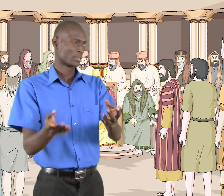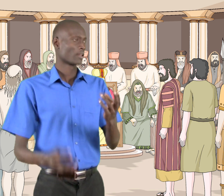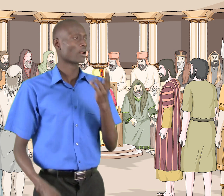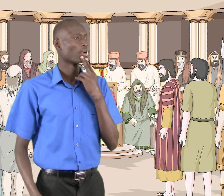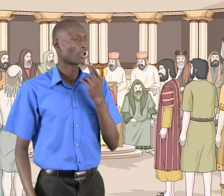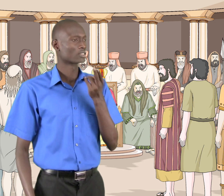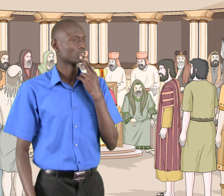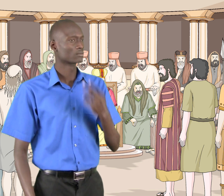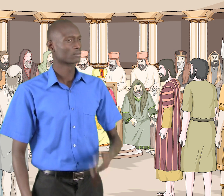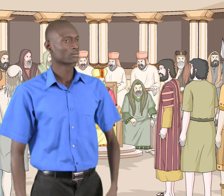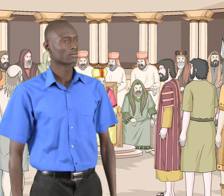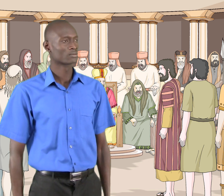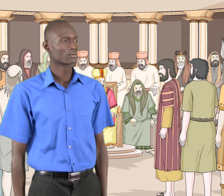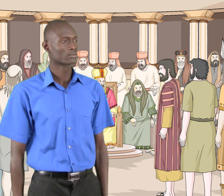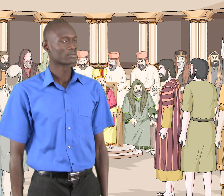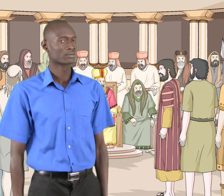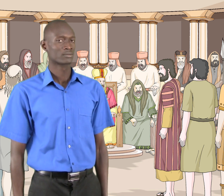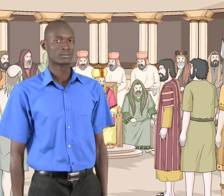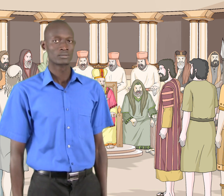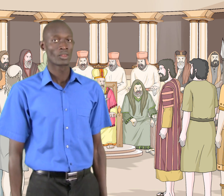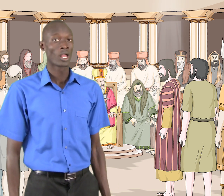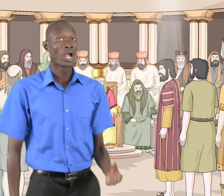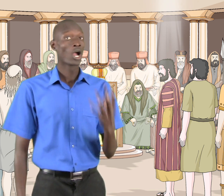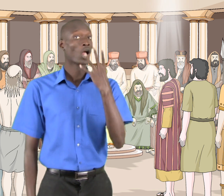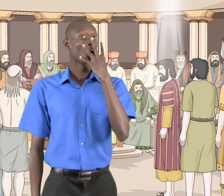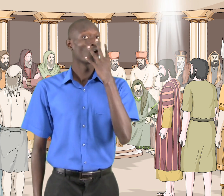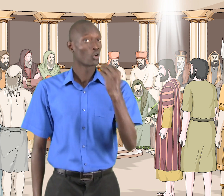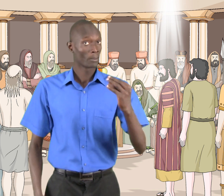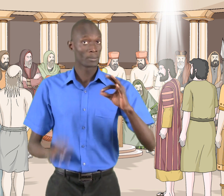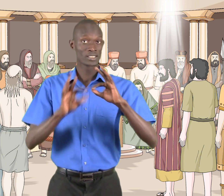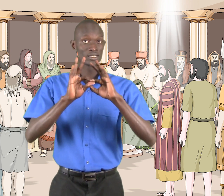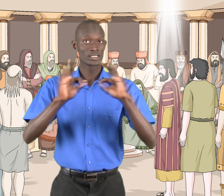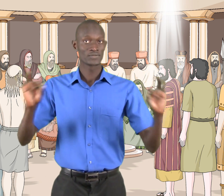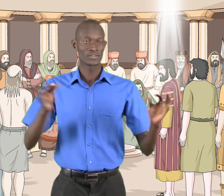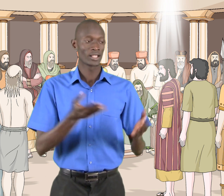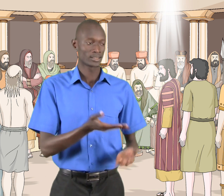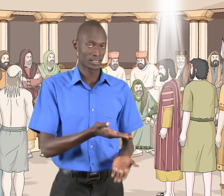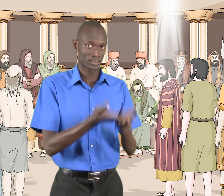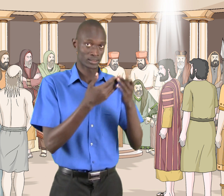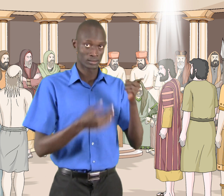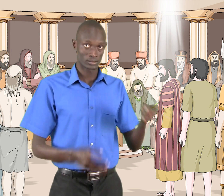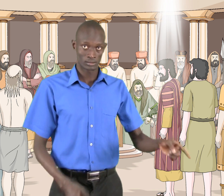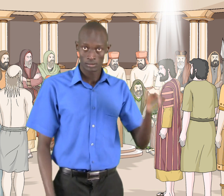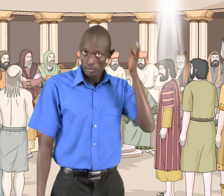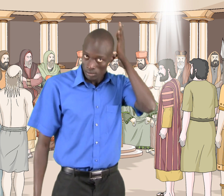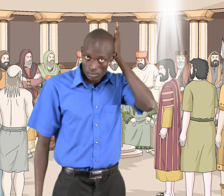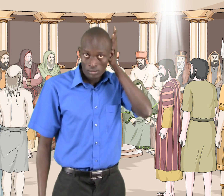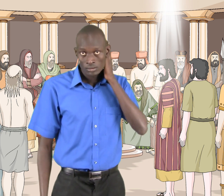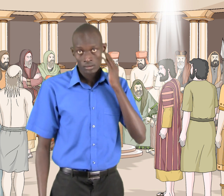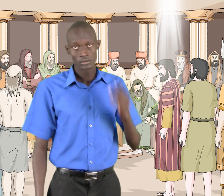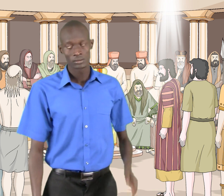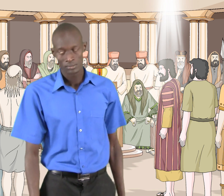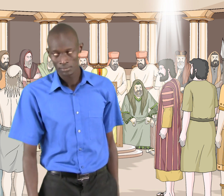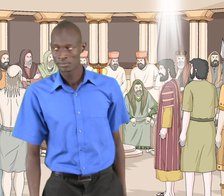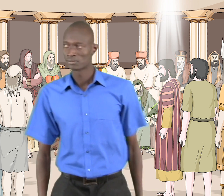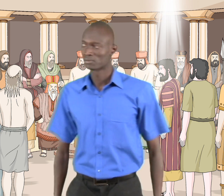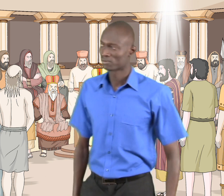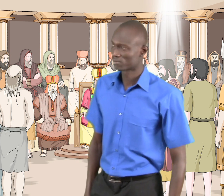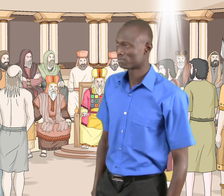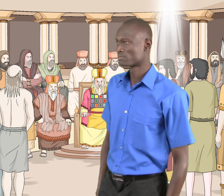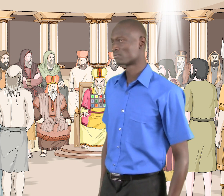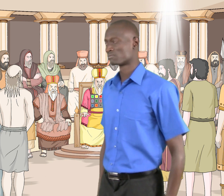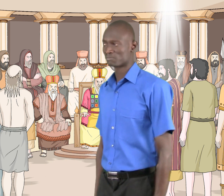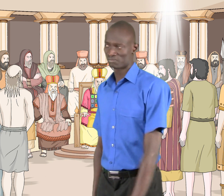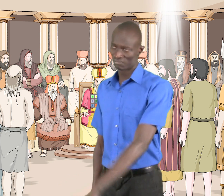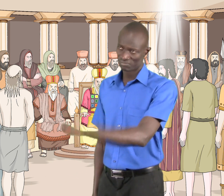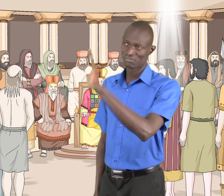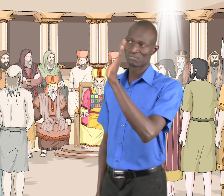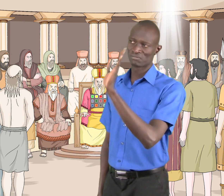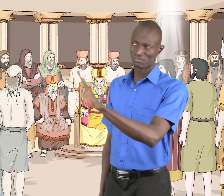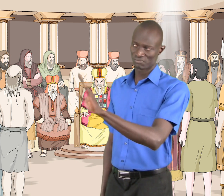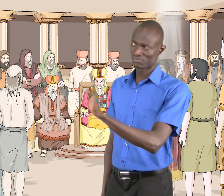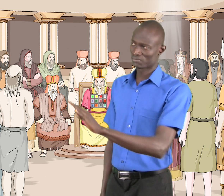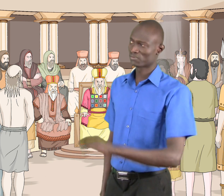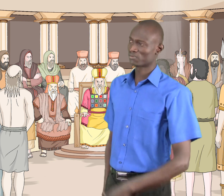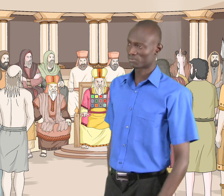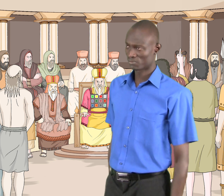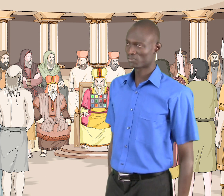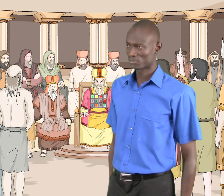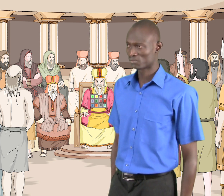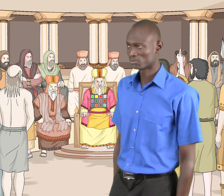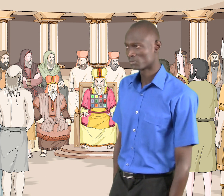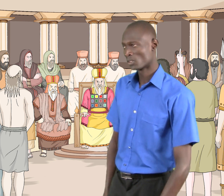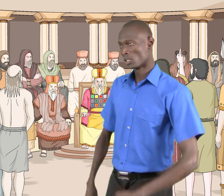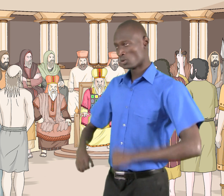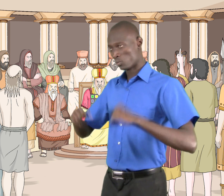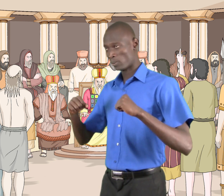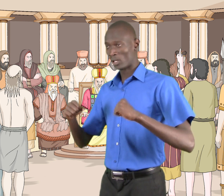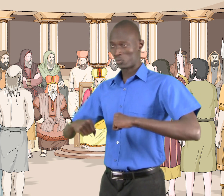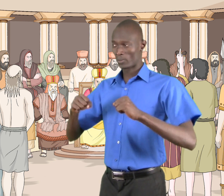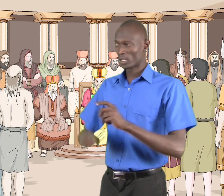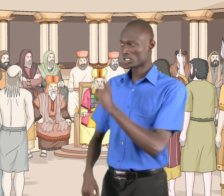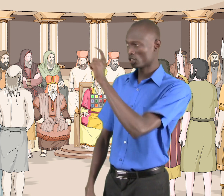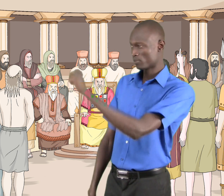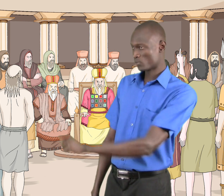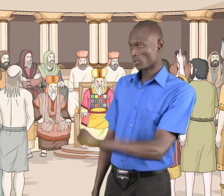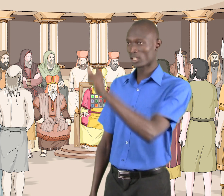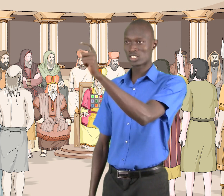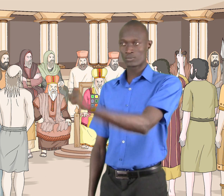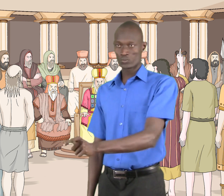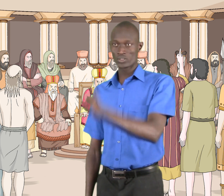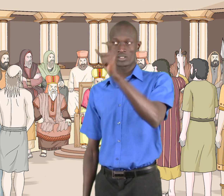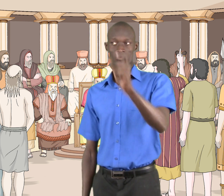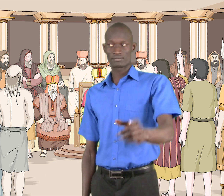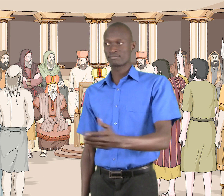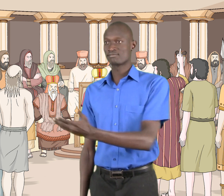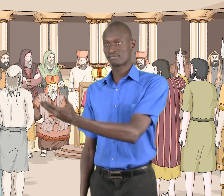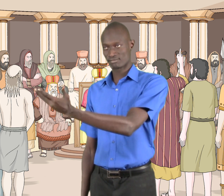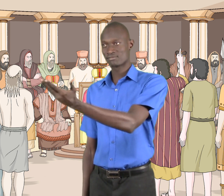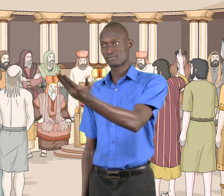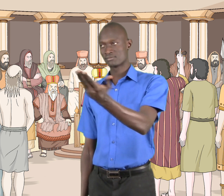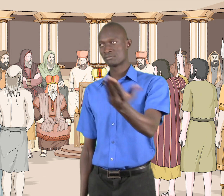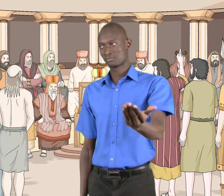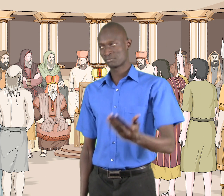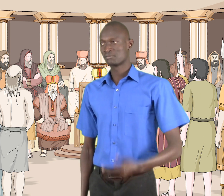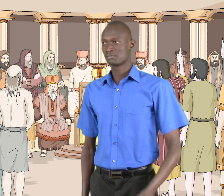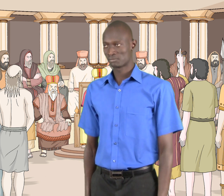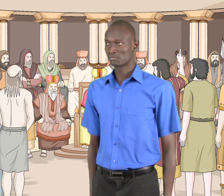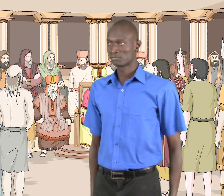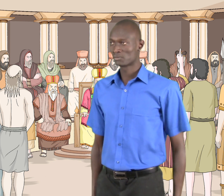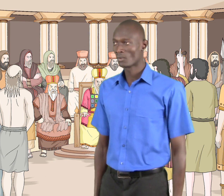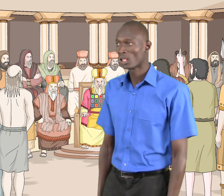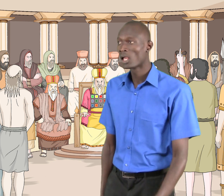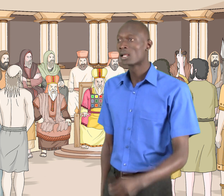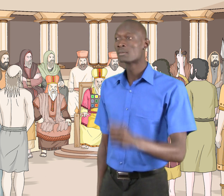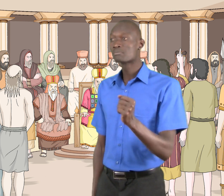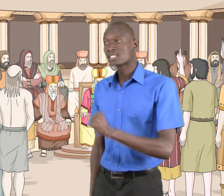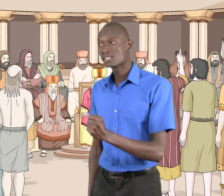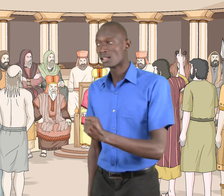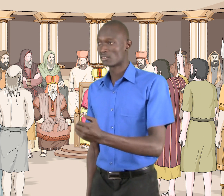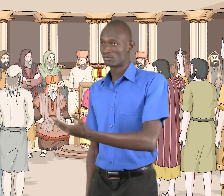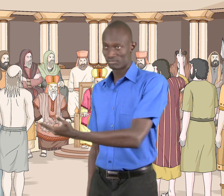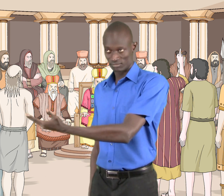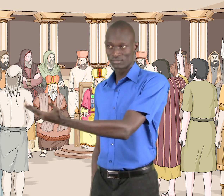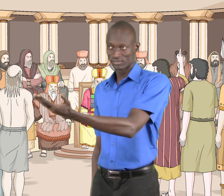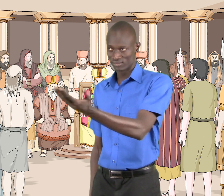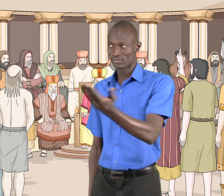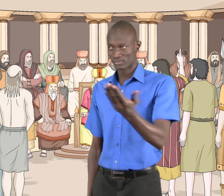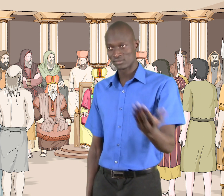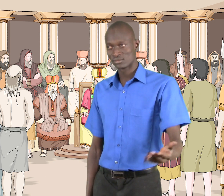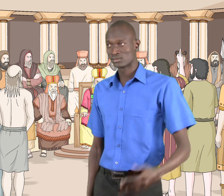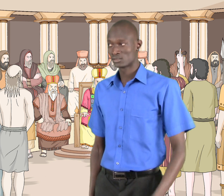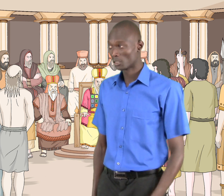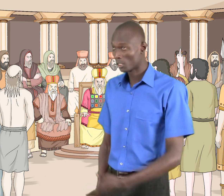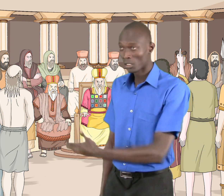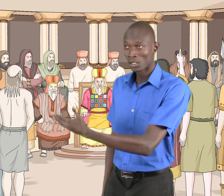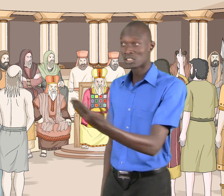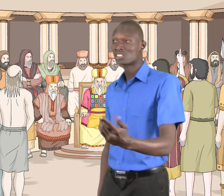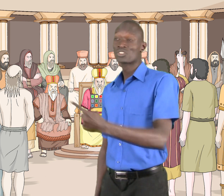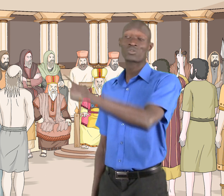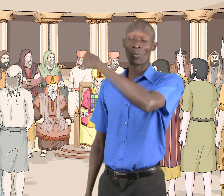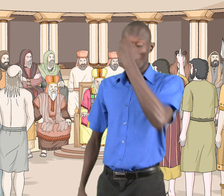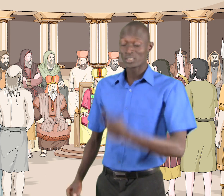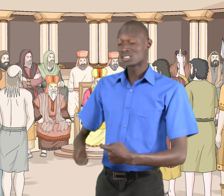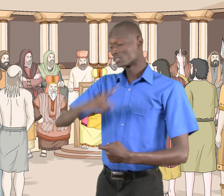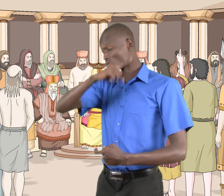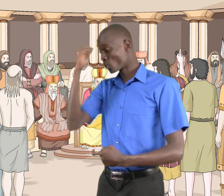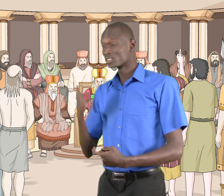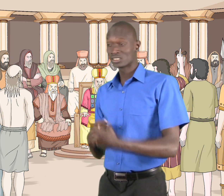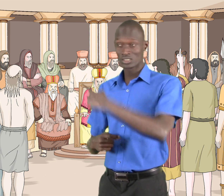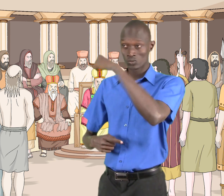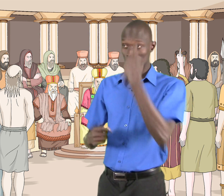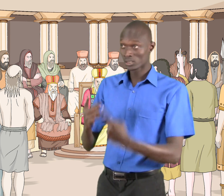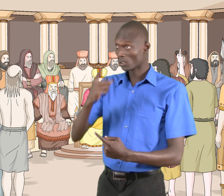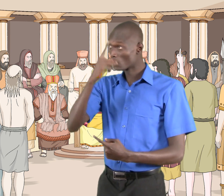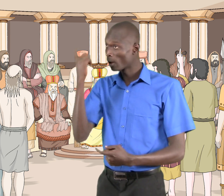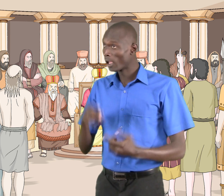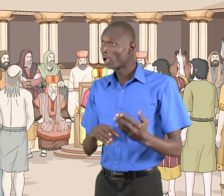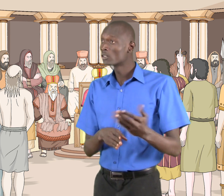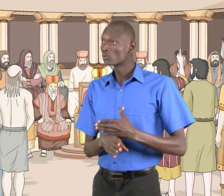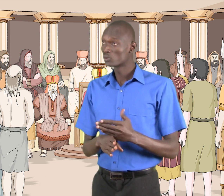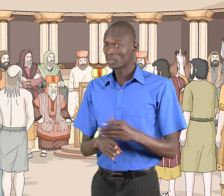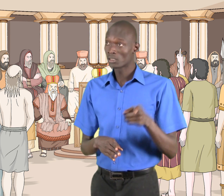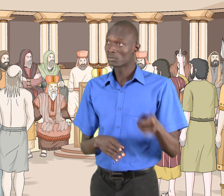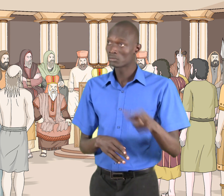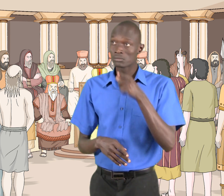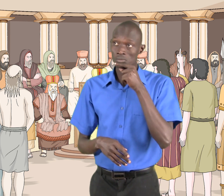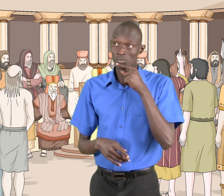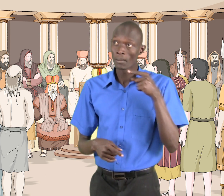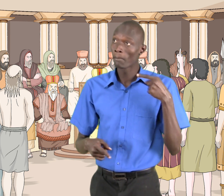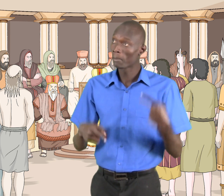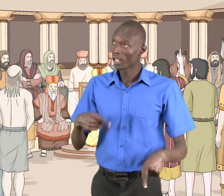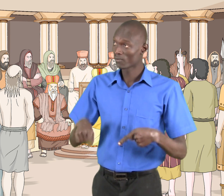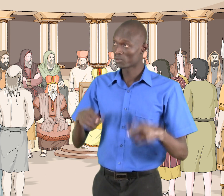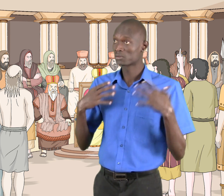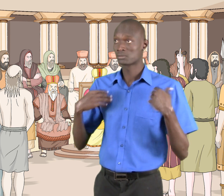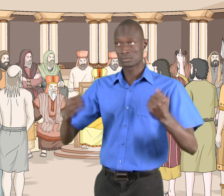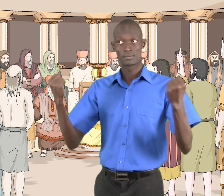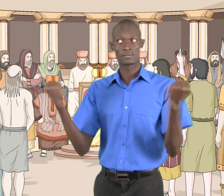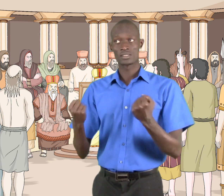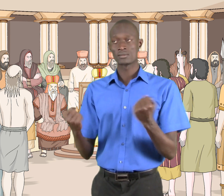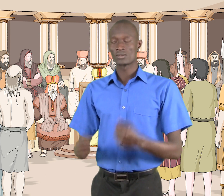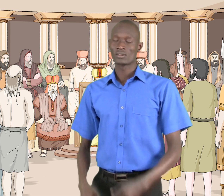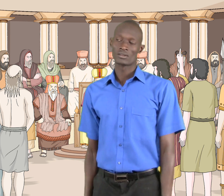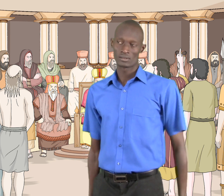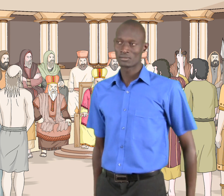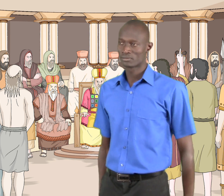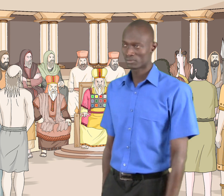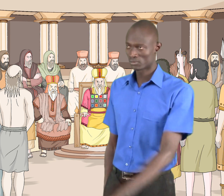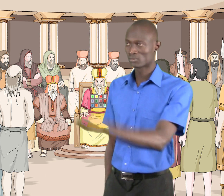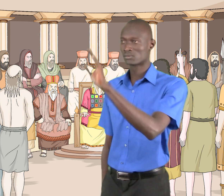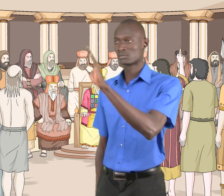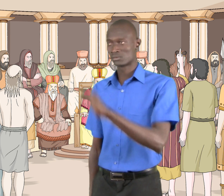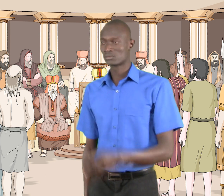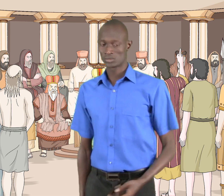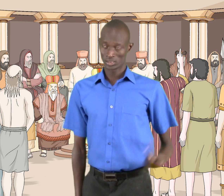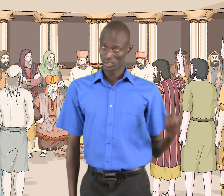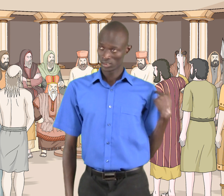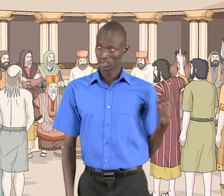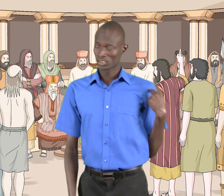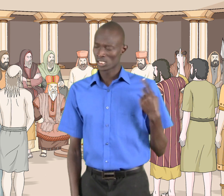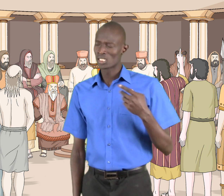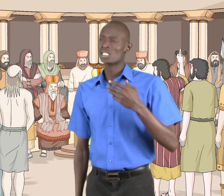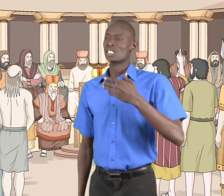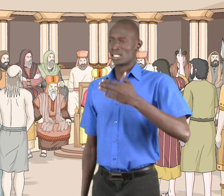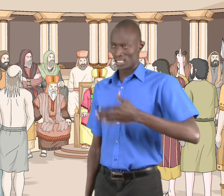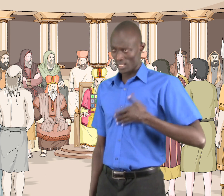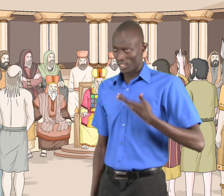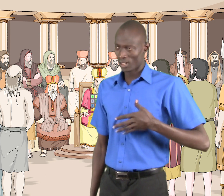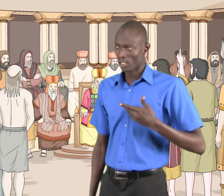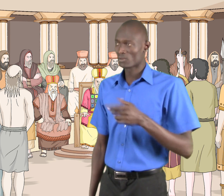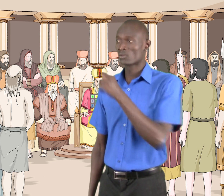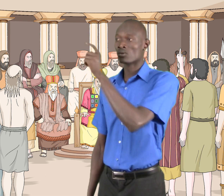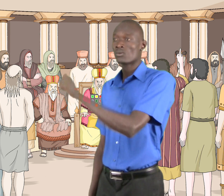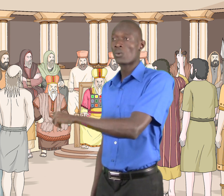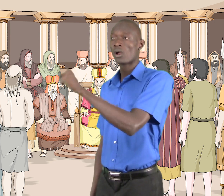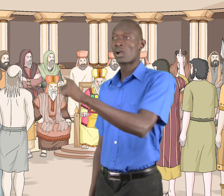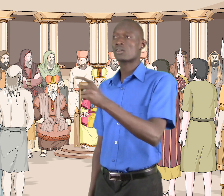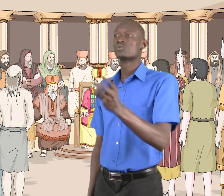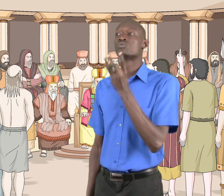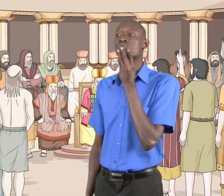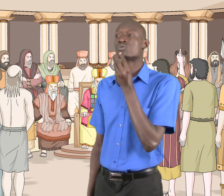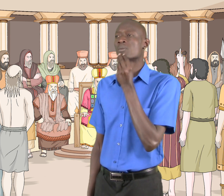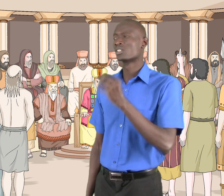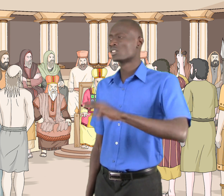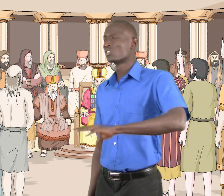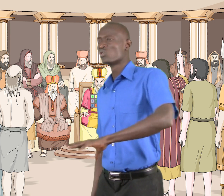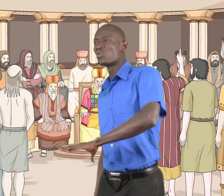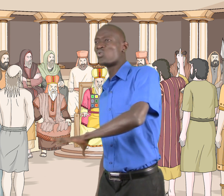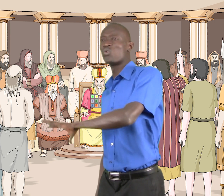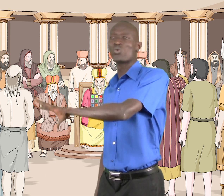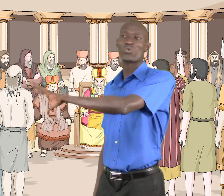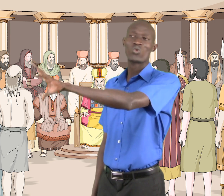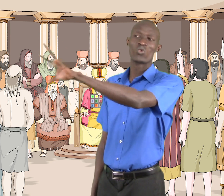Then Peter, filled with the Holy Spirit, said to them, “Rulers and elders of the people!